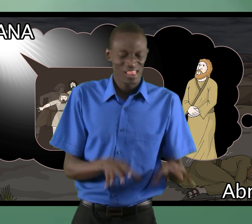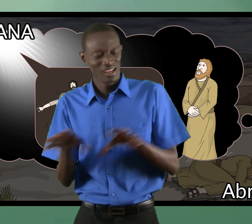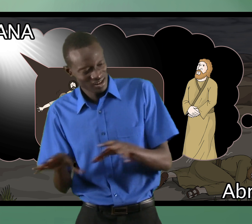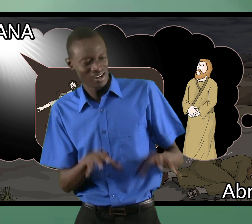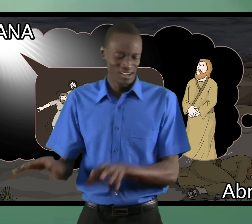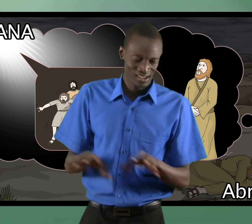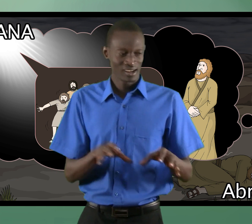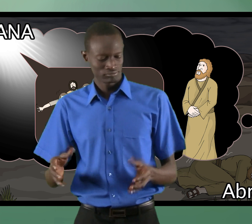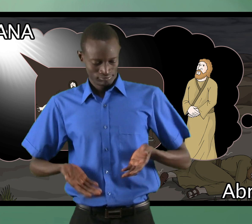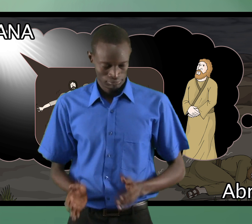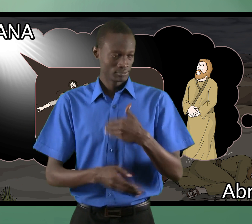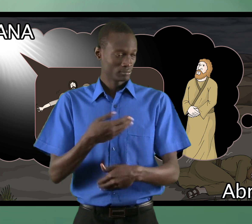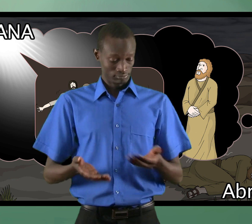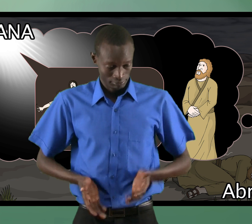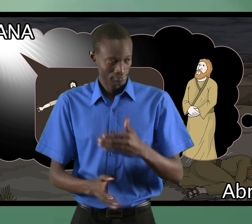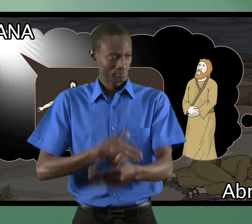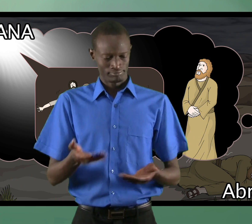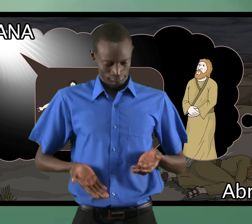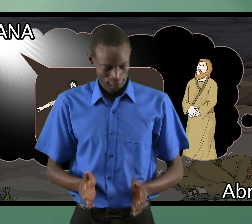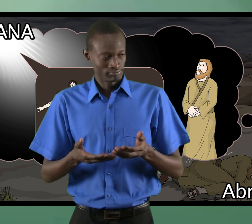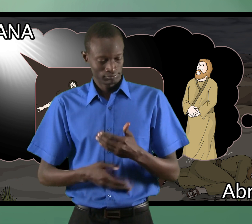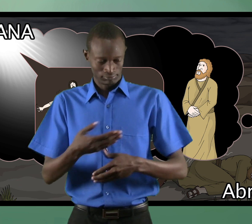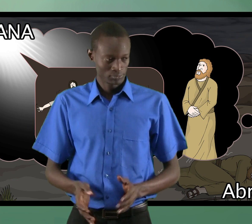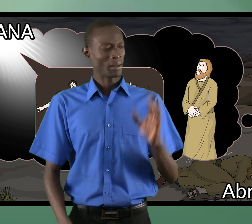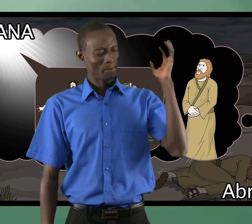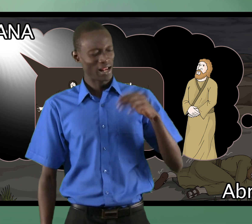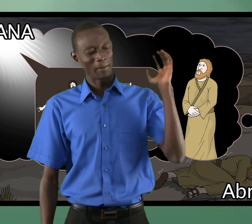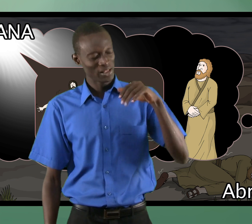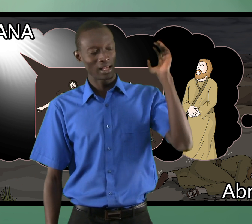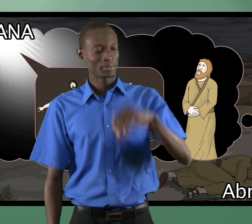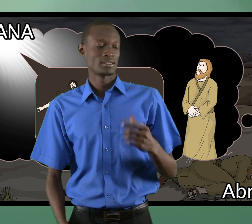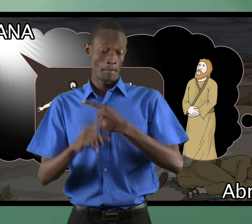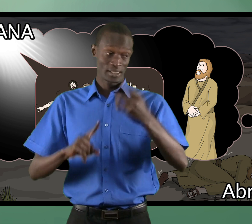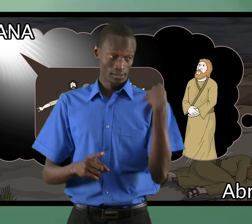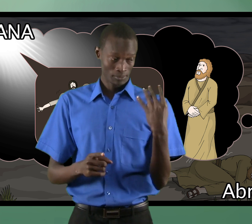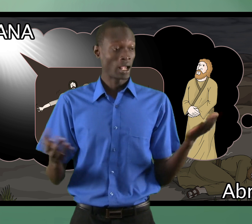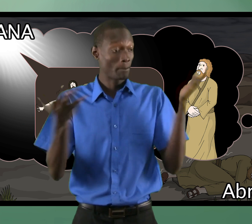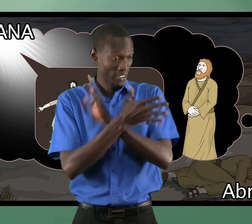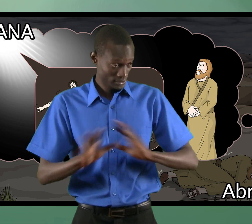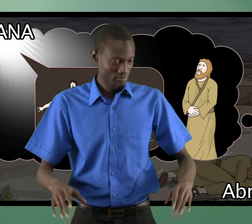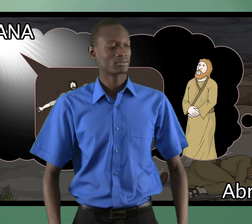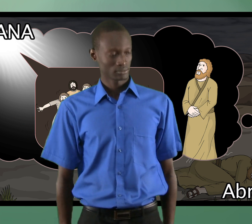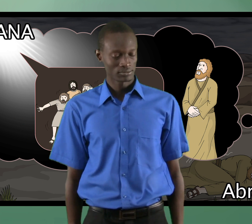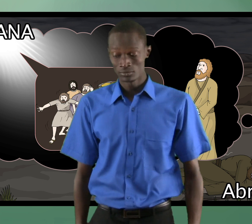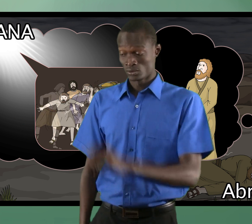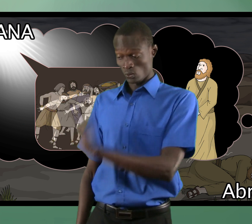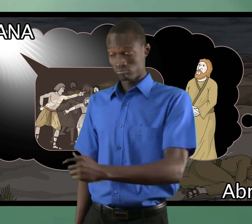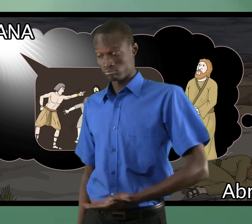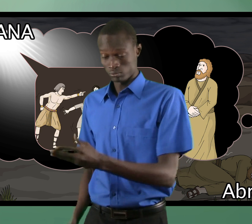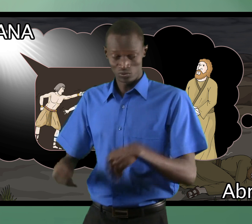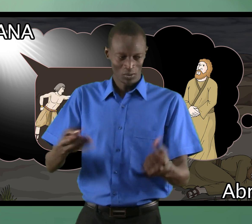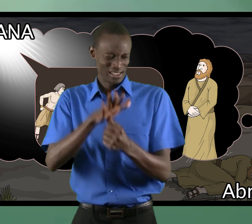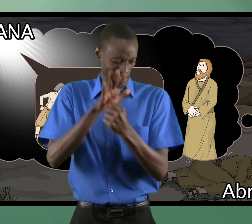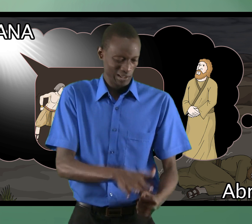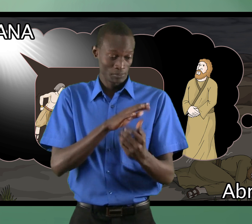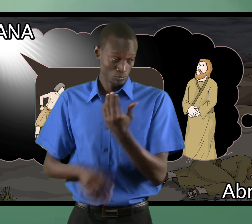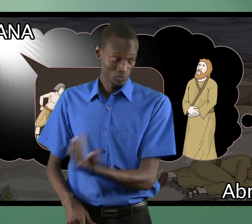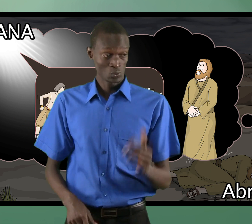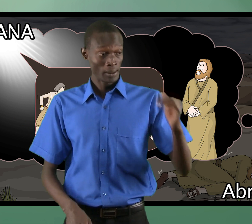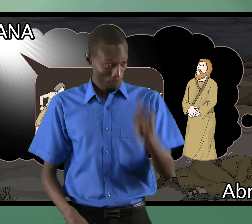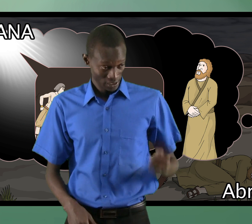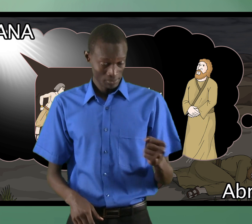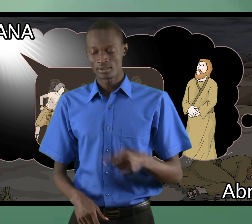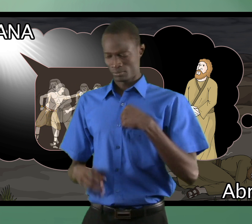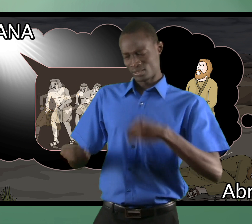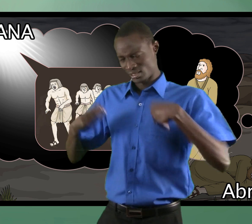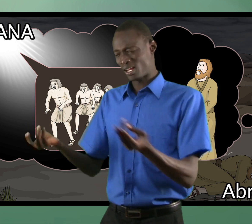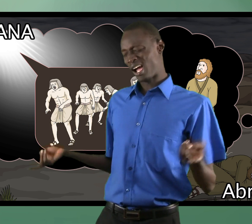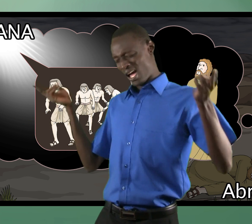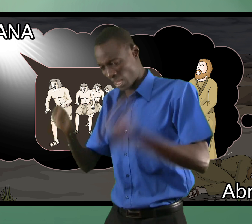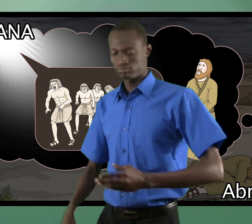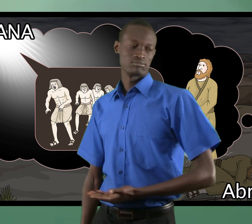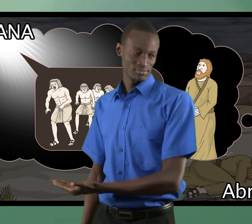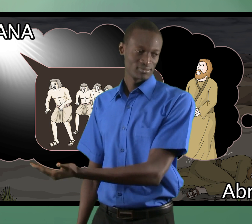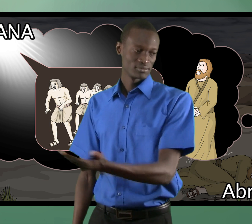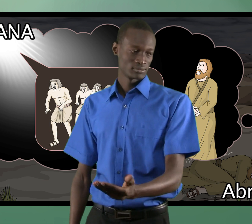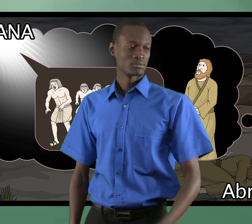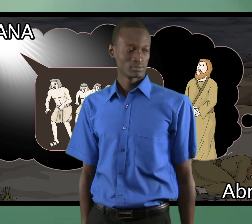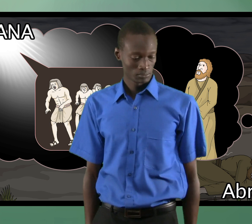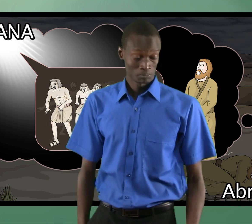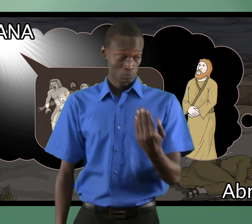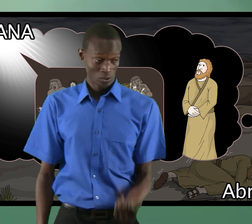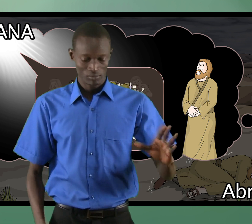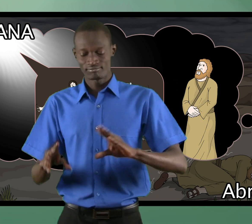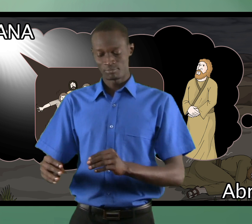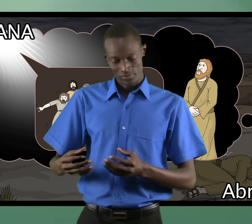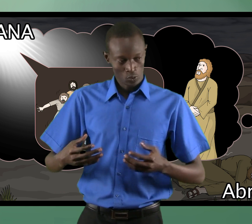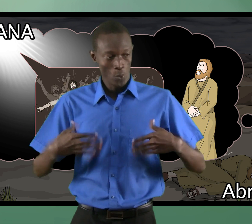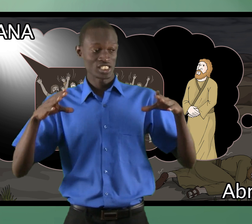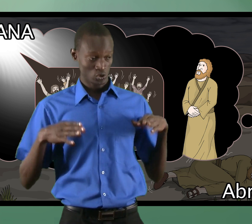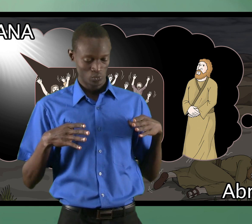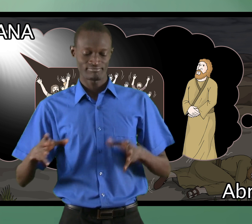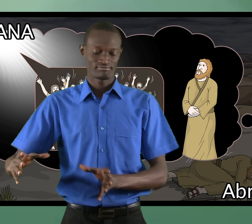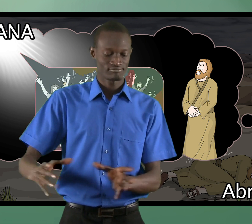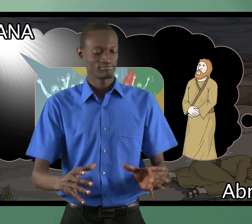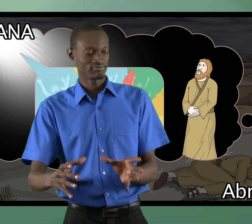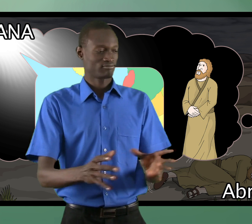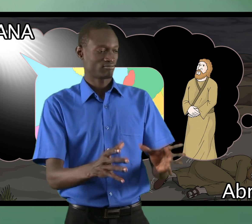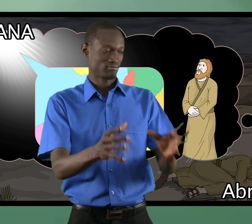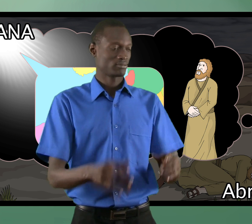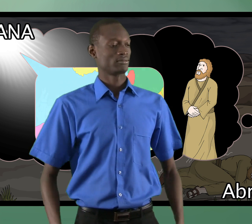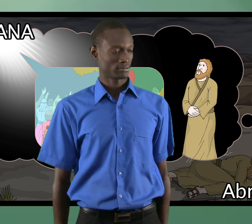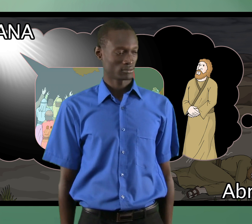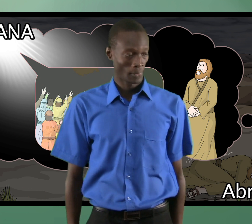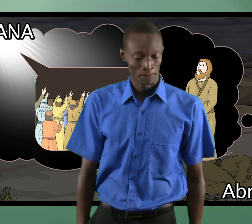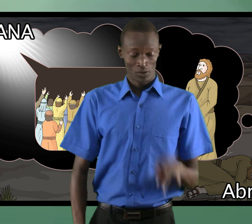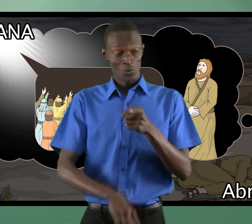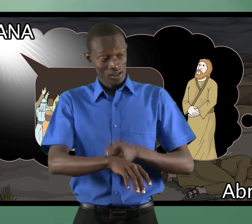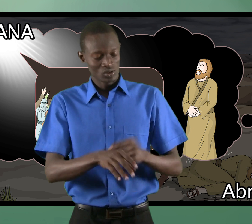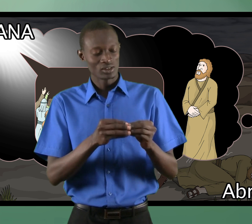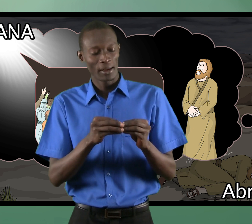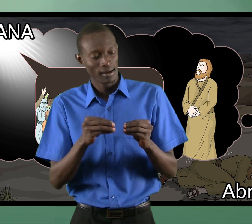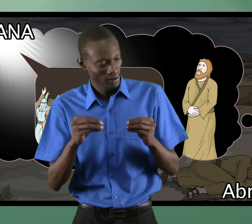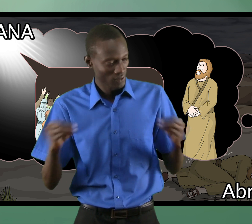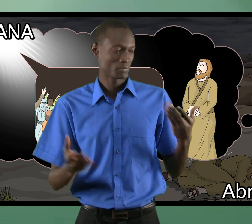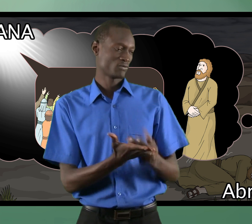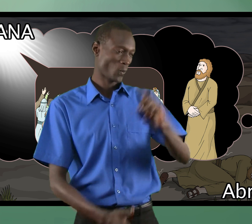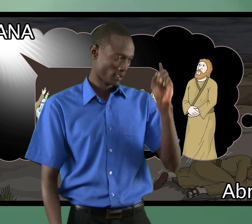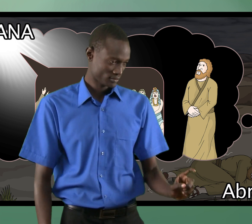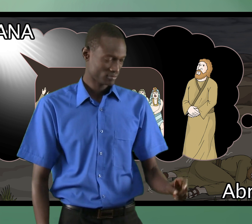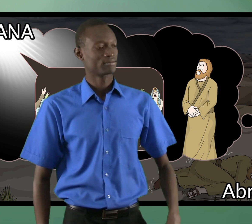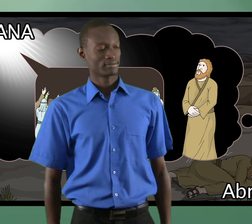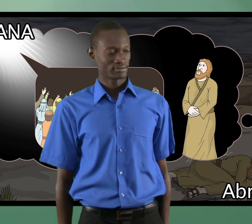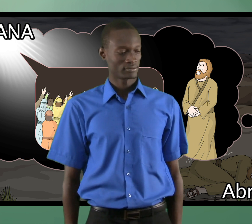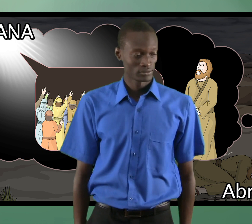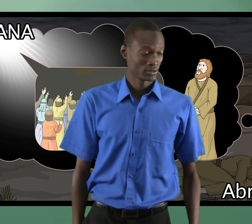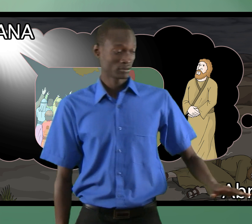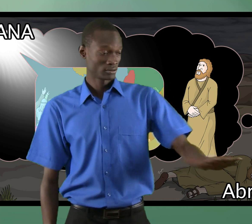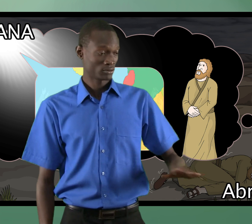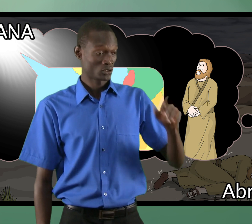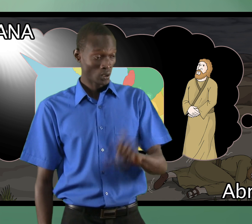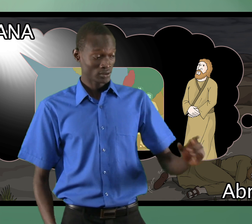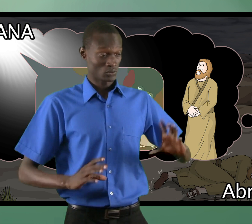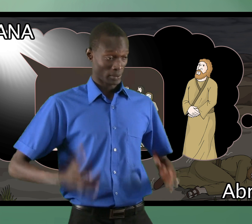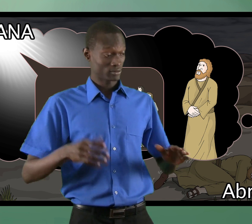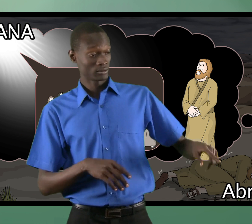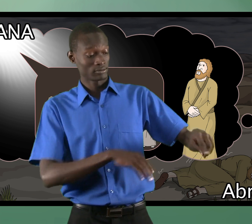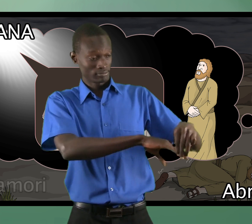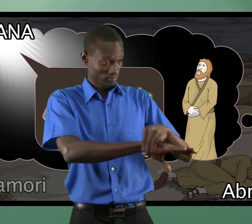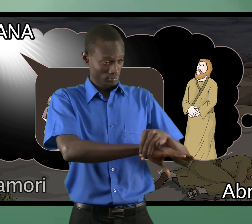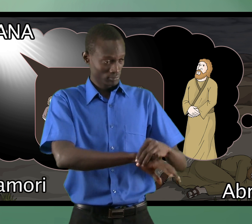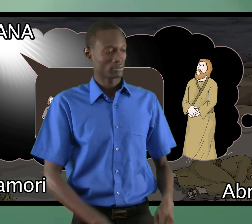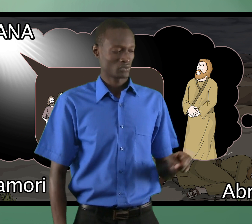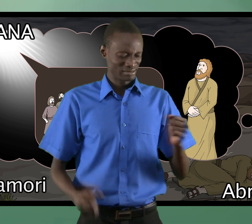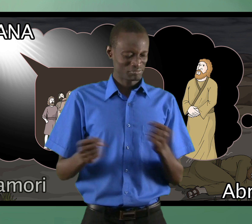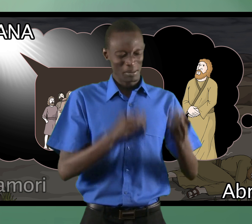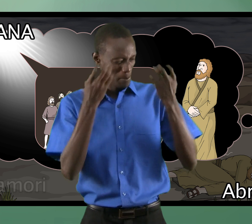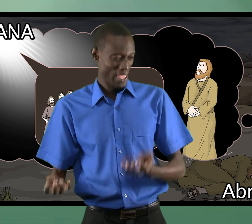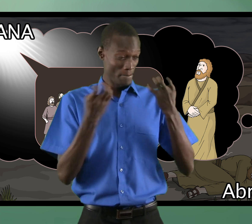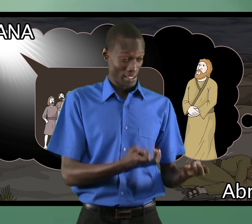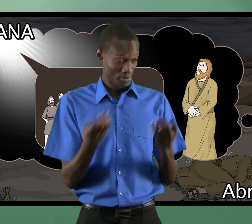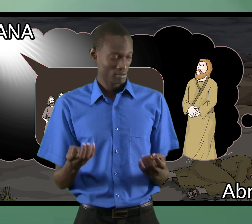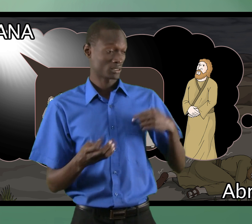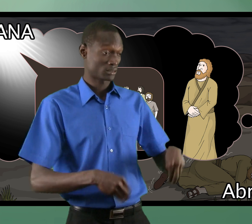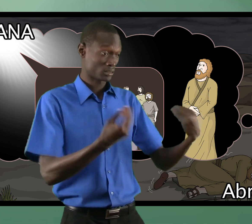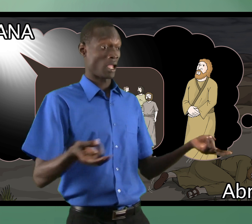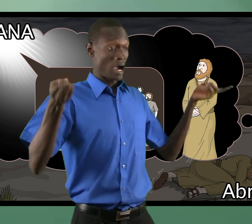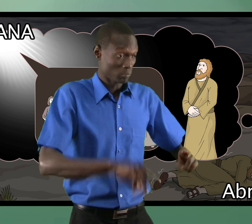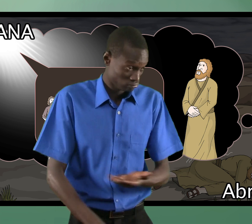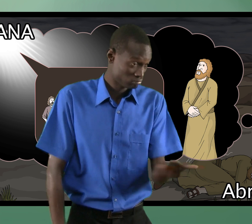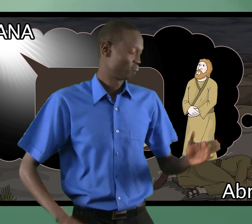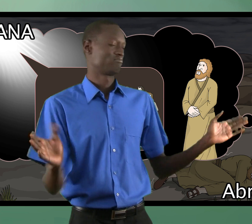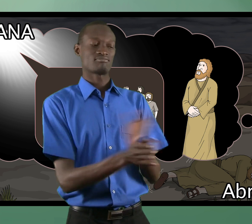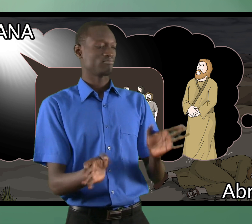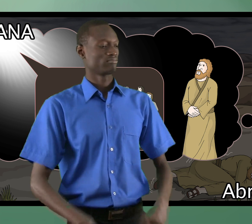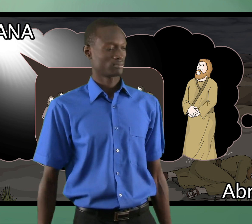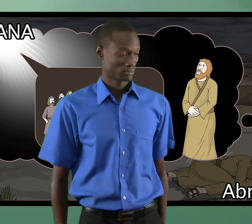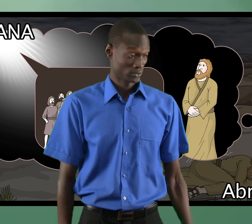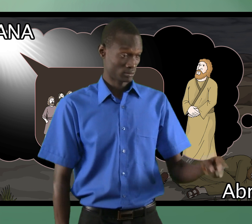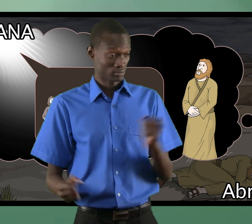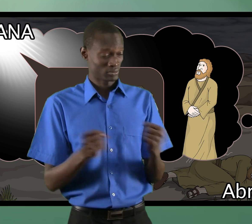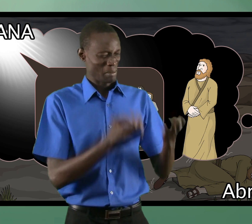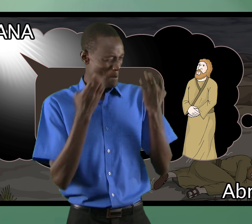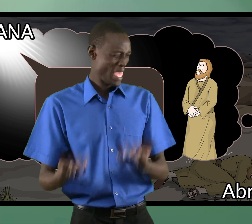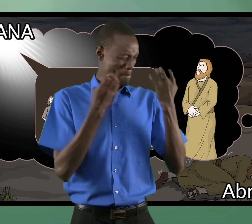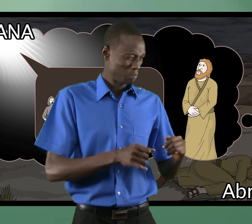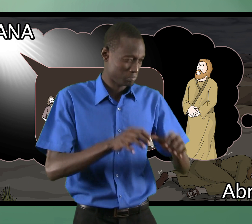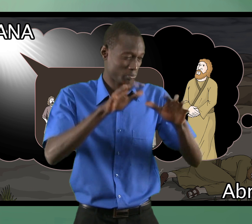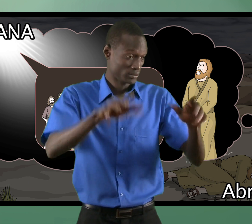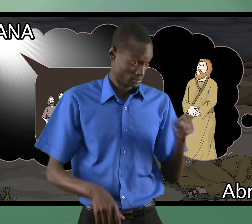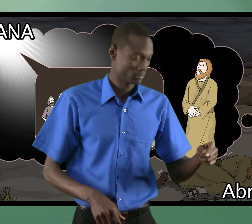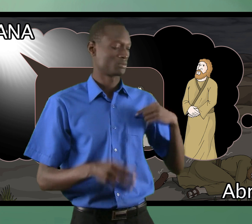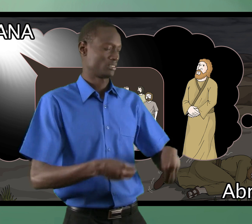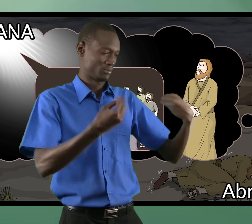But I will judge the nation they serve as slaves, and afterward they will depart with many possessions. You, however, will go to your fathers in peace and be buried at a ripe old age.